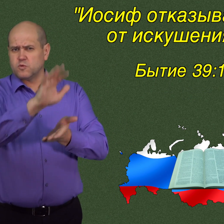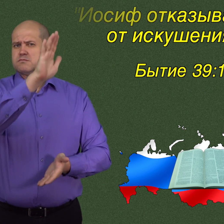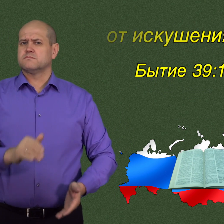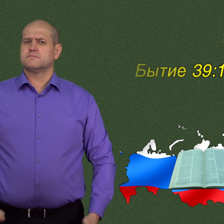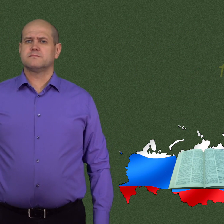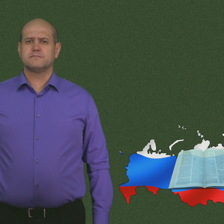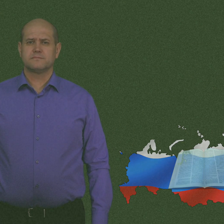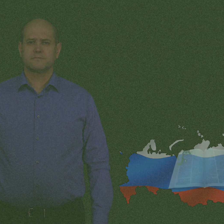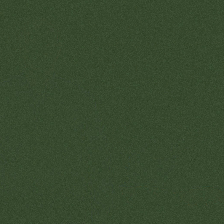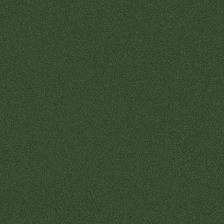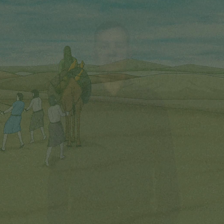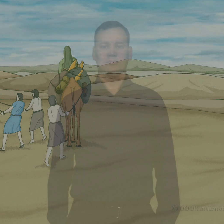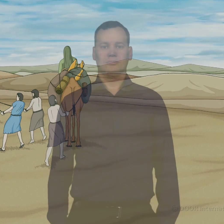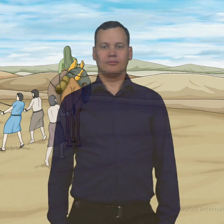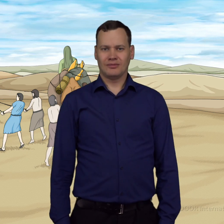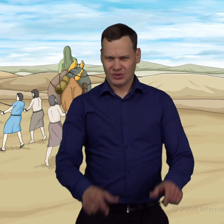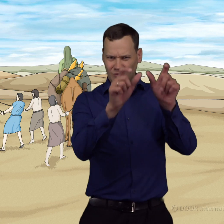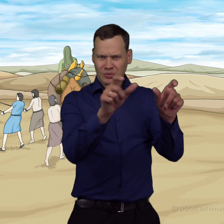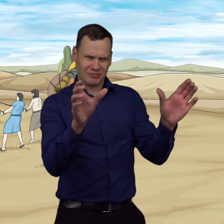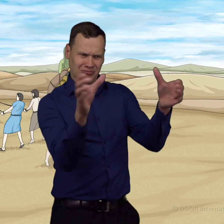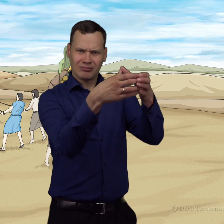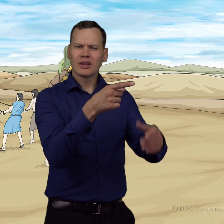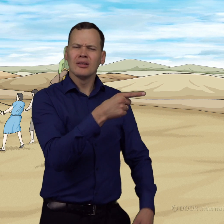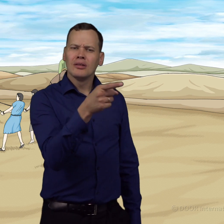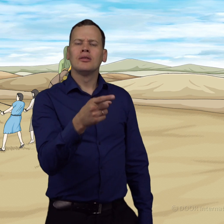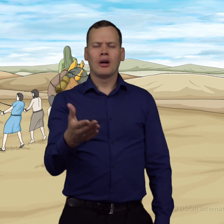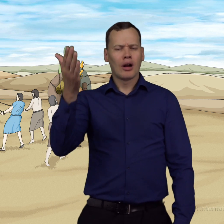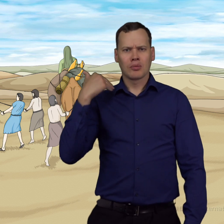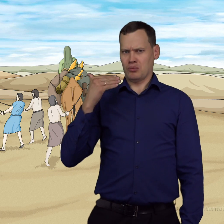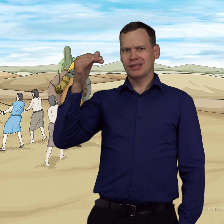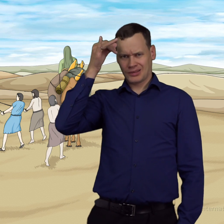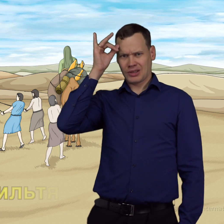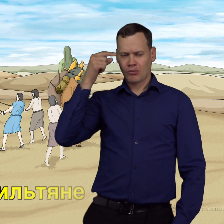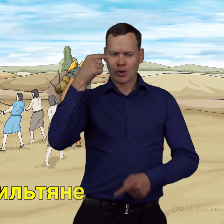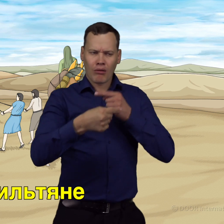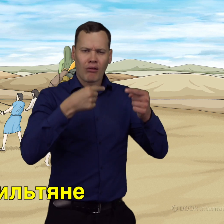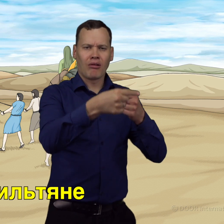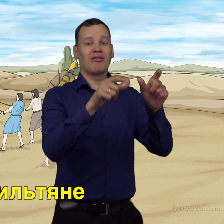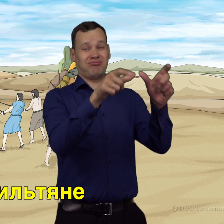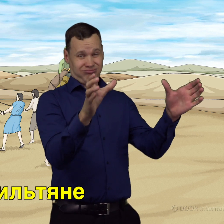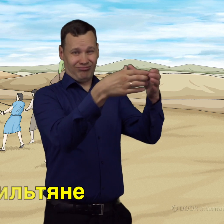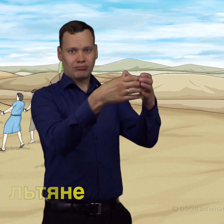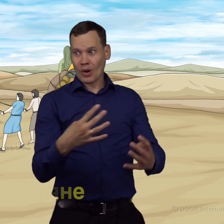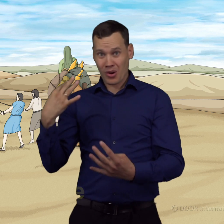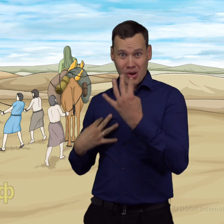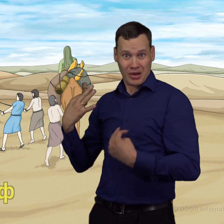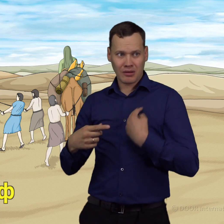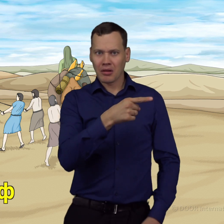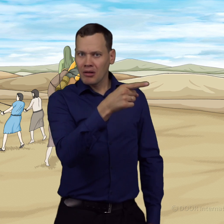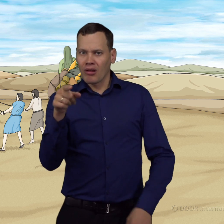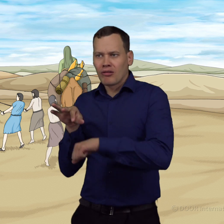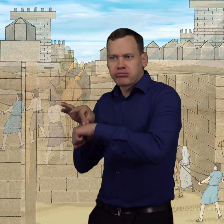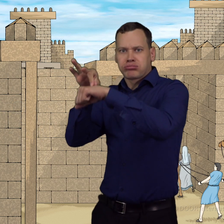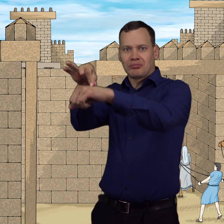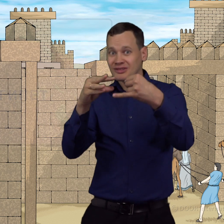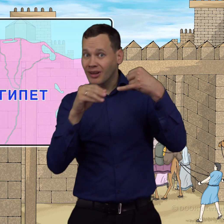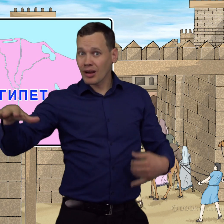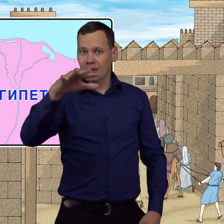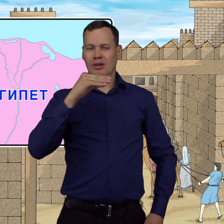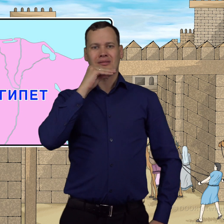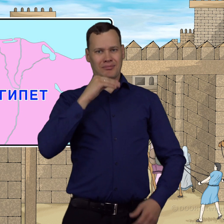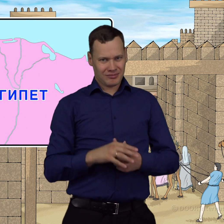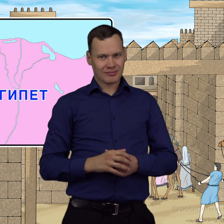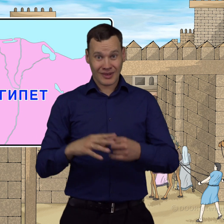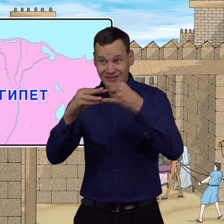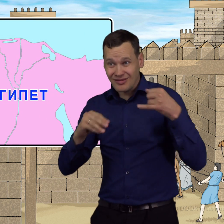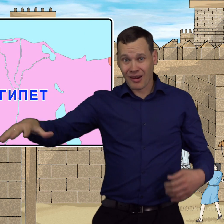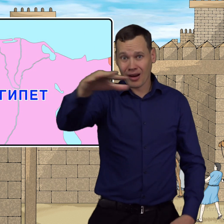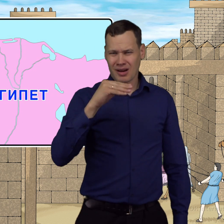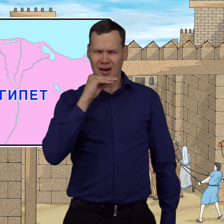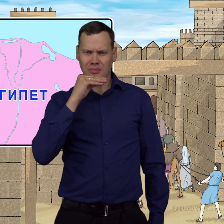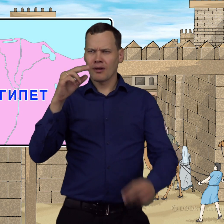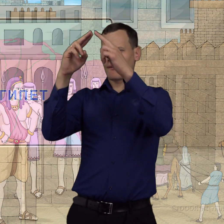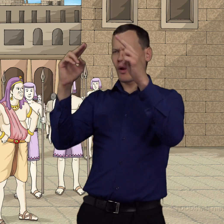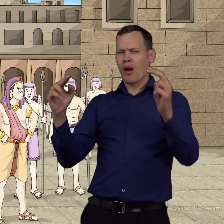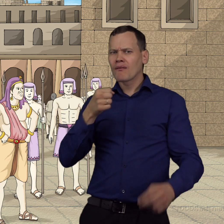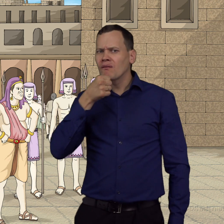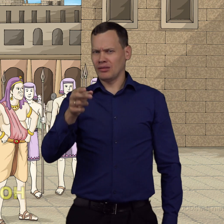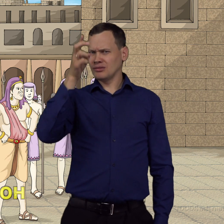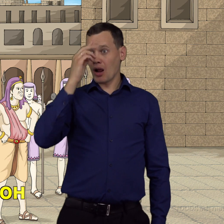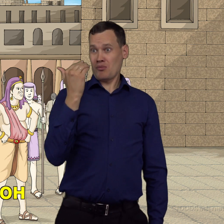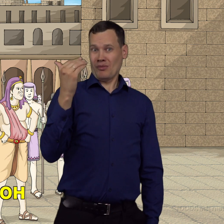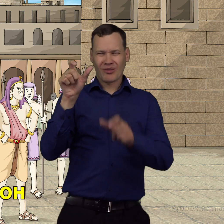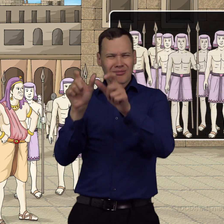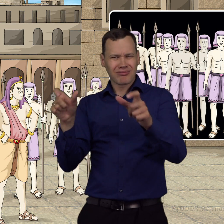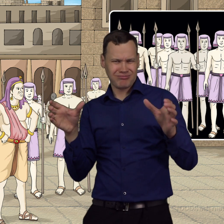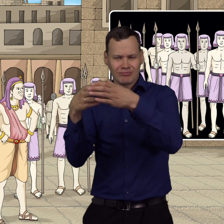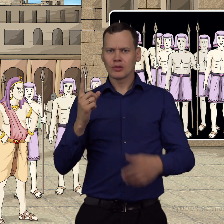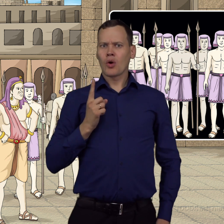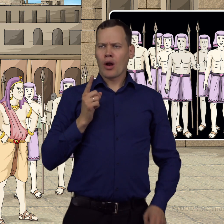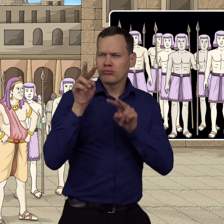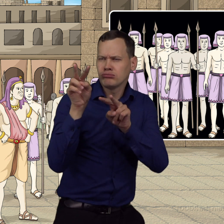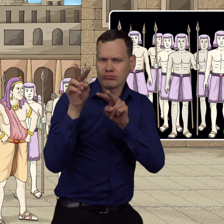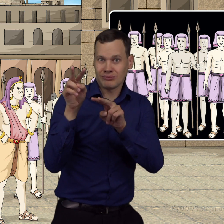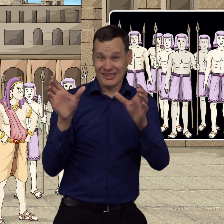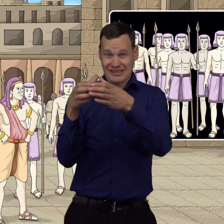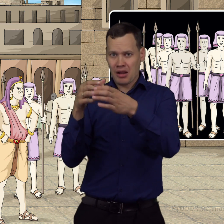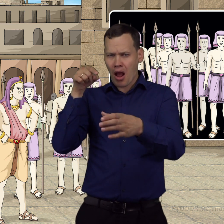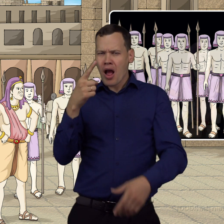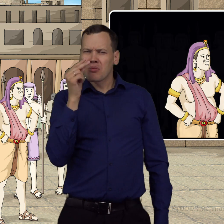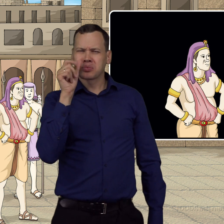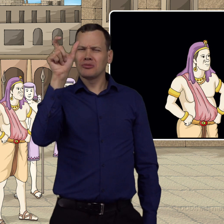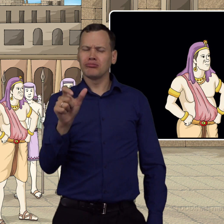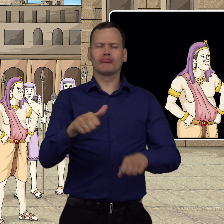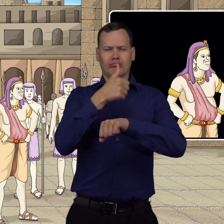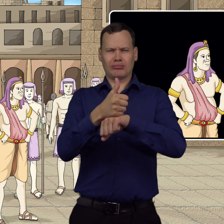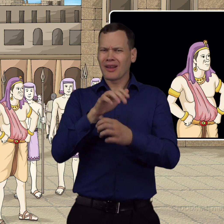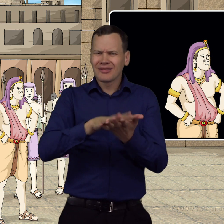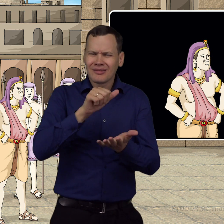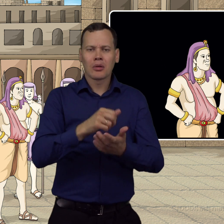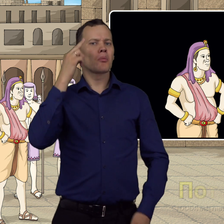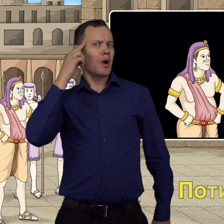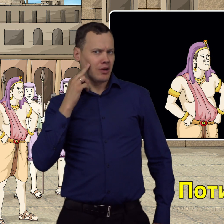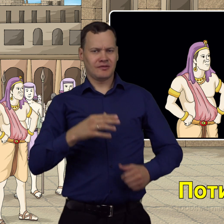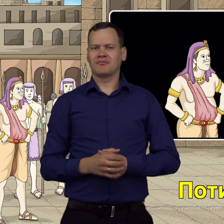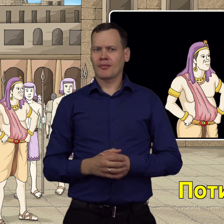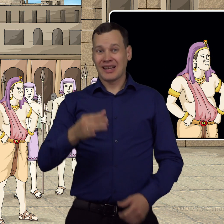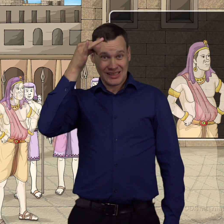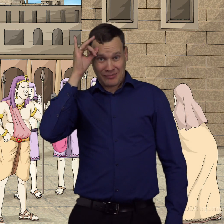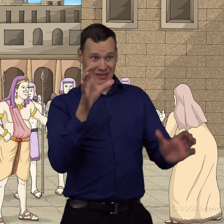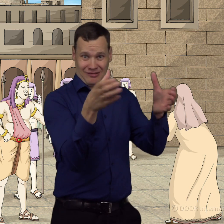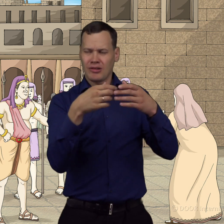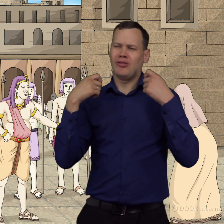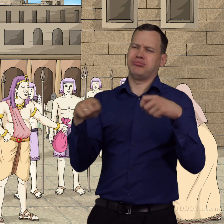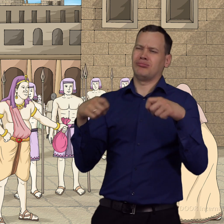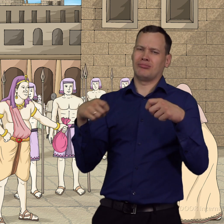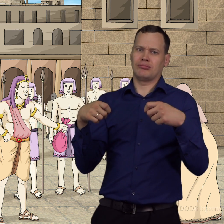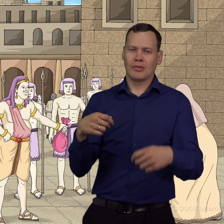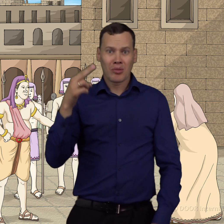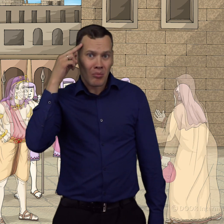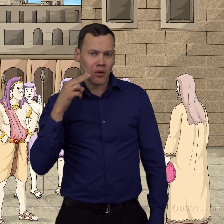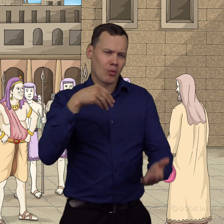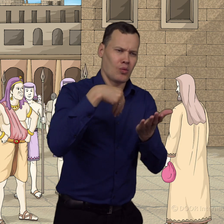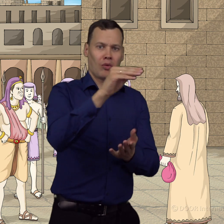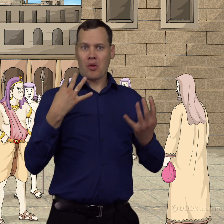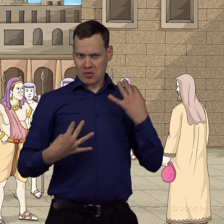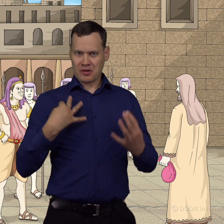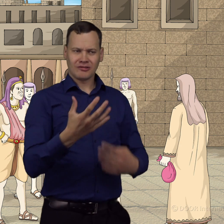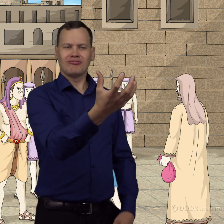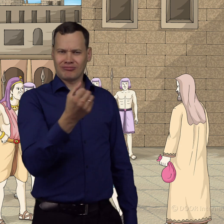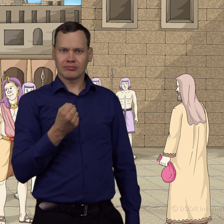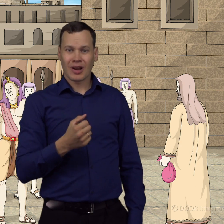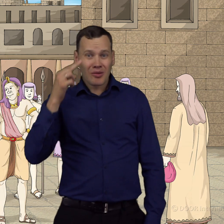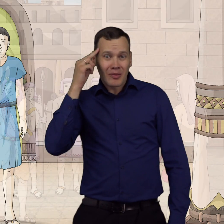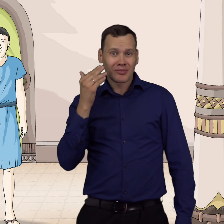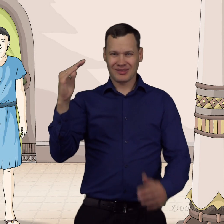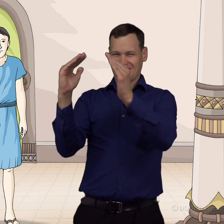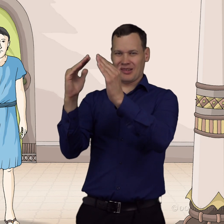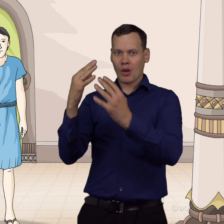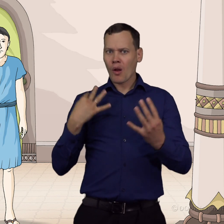Meanwhile, Joseph had been taken down to Egypt, where an Egyptian named Potiphar, an officer of Pharaoh and captain of the guard, bought him from the Ishmaelites who had taken him there.